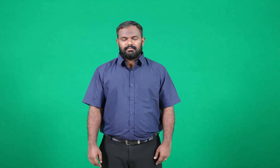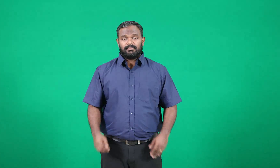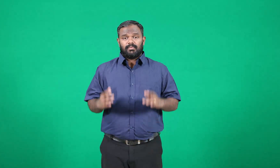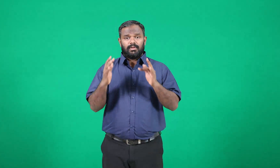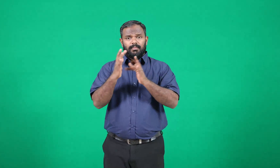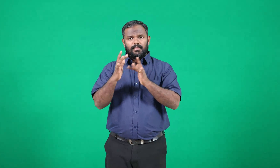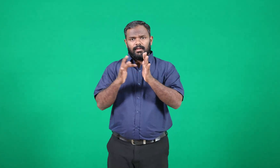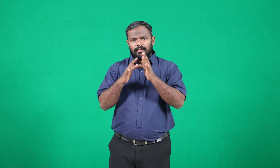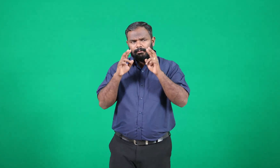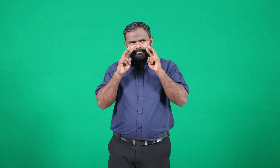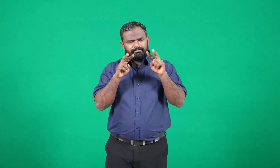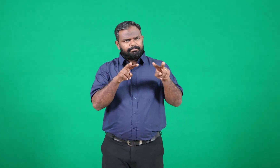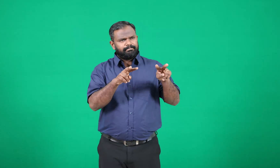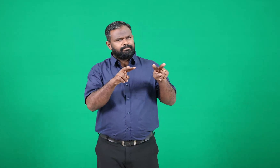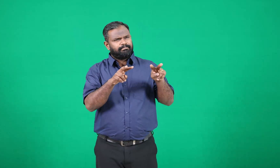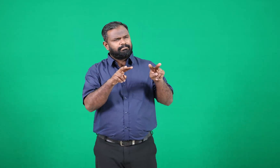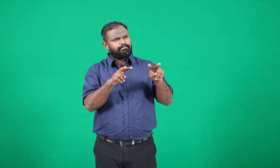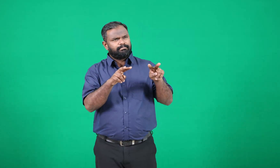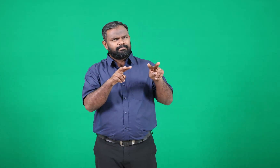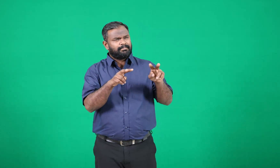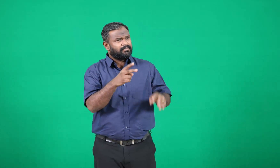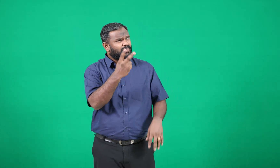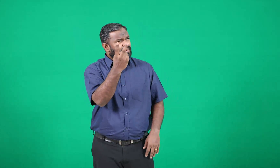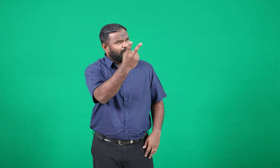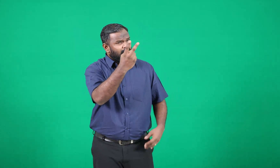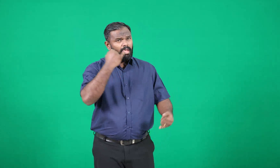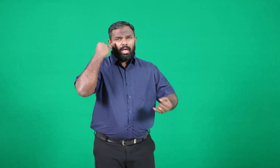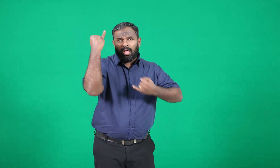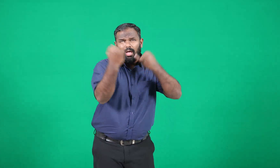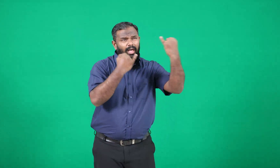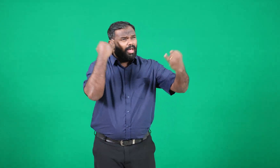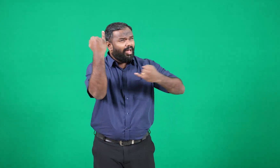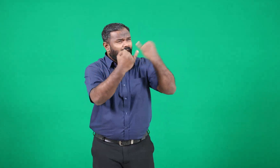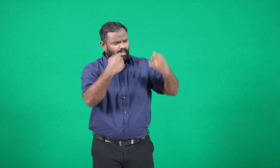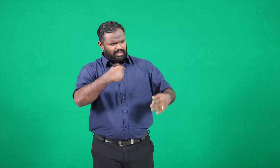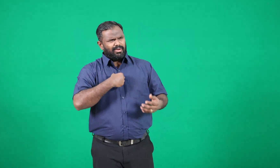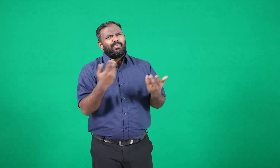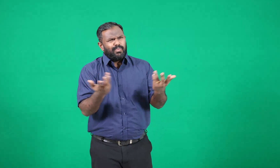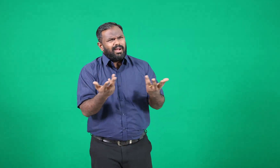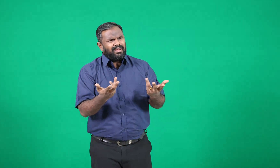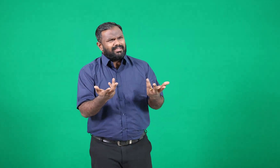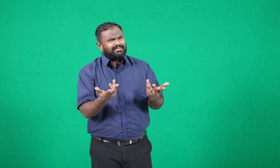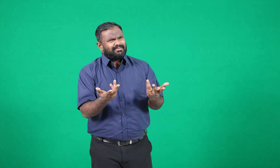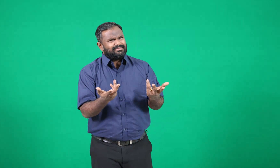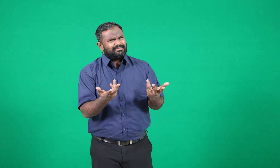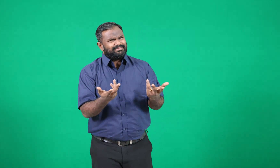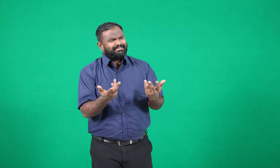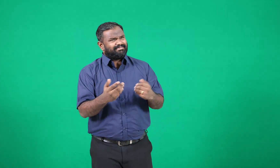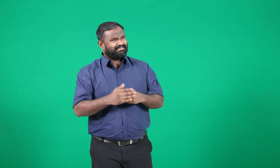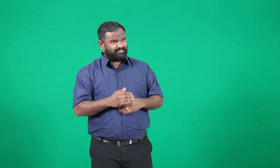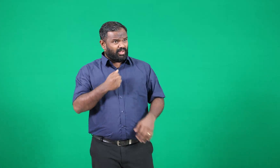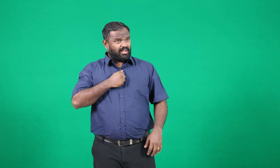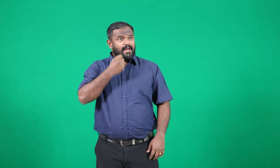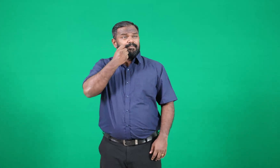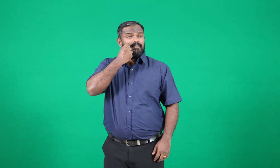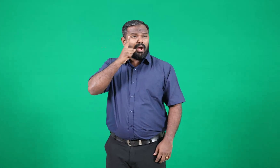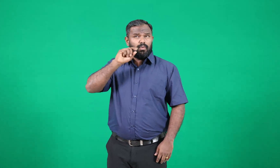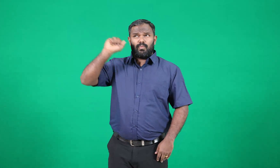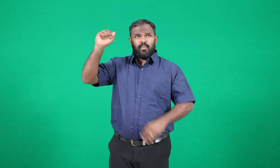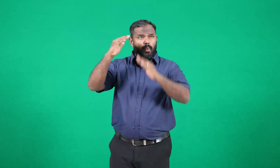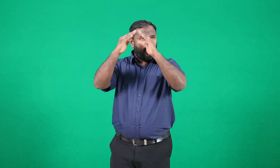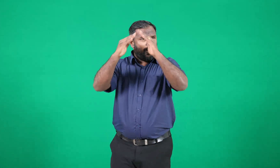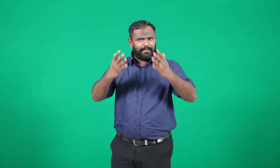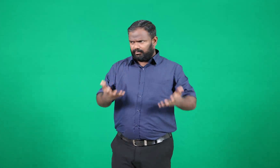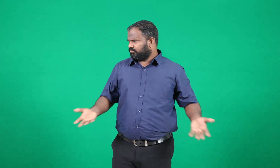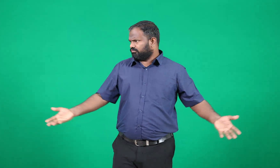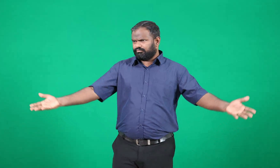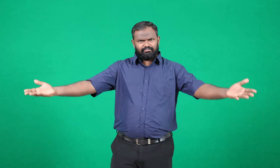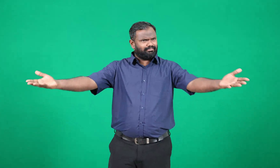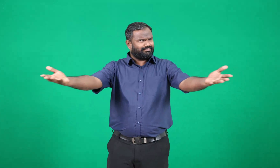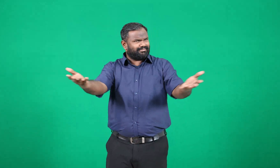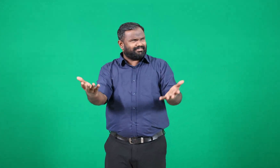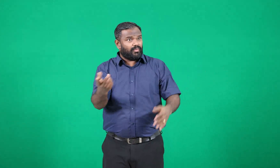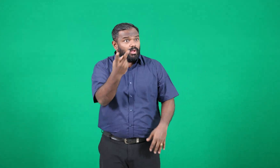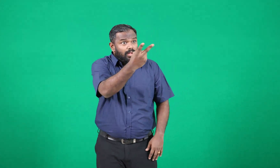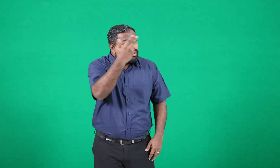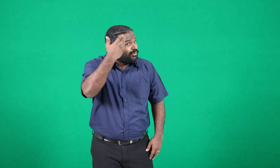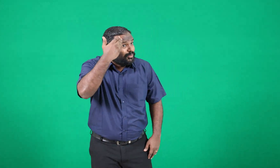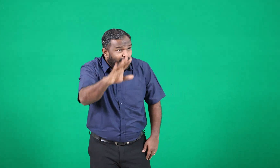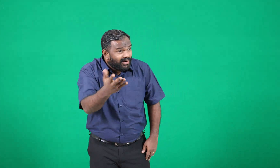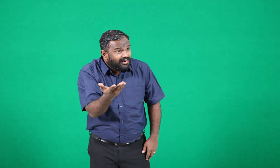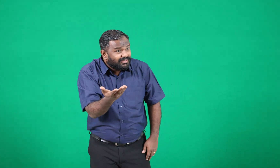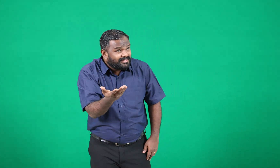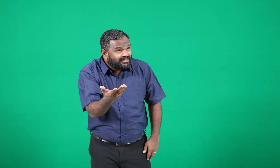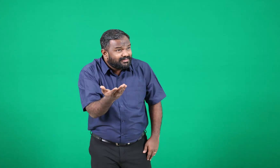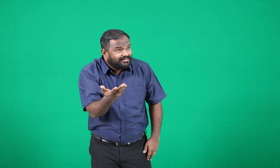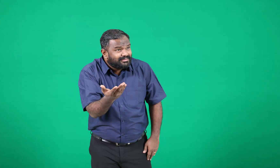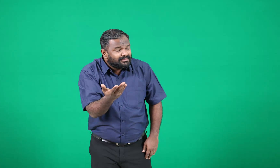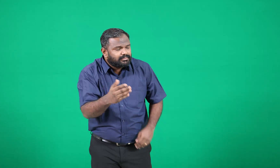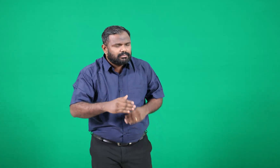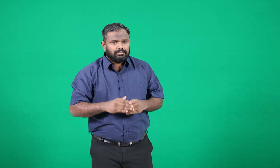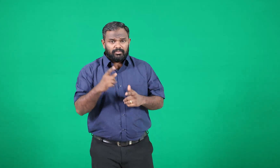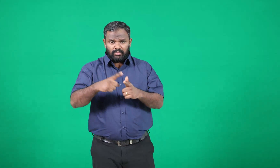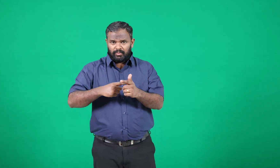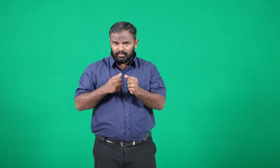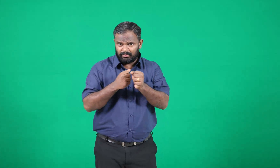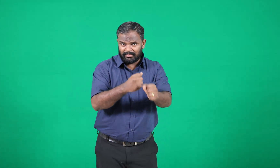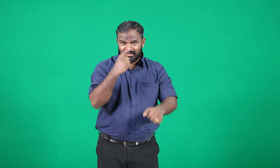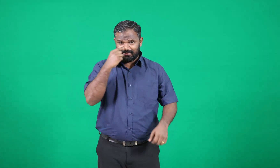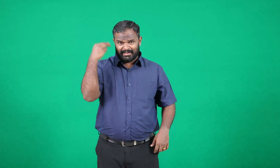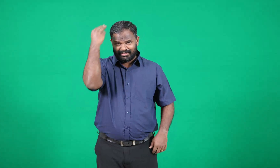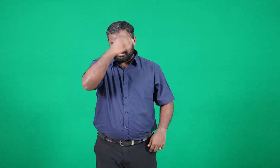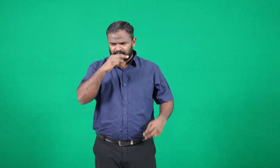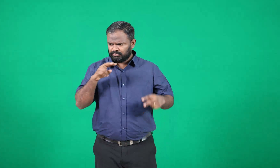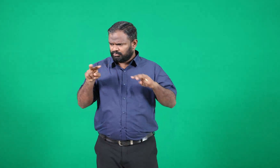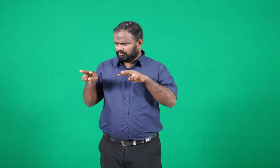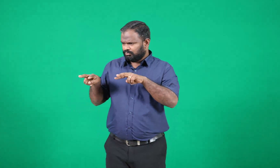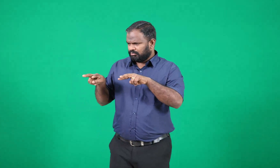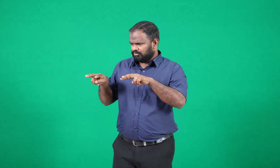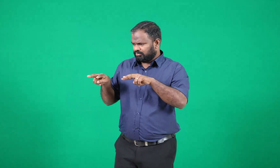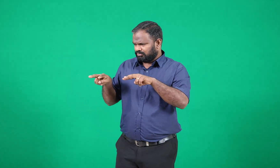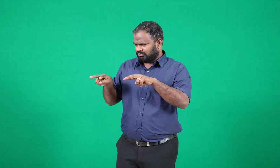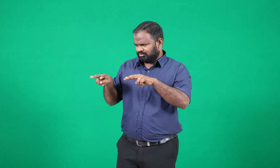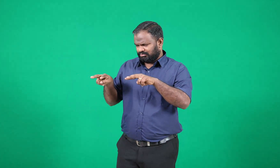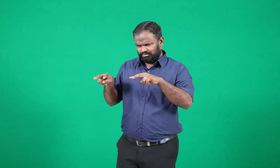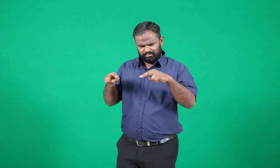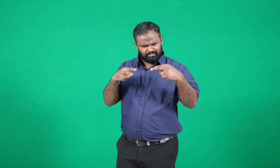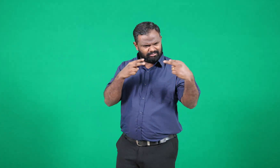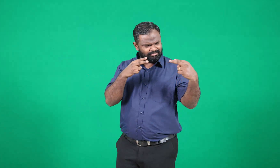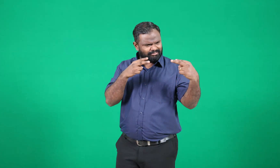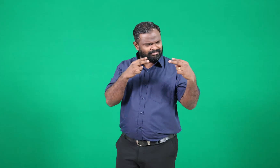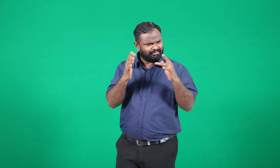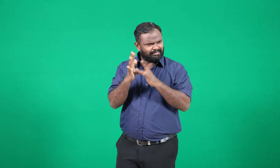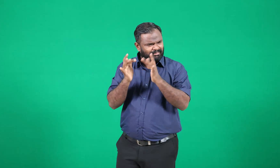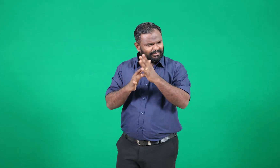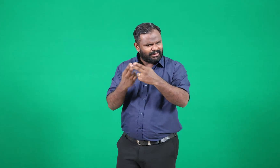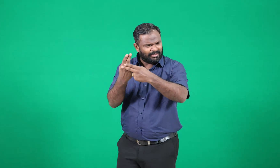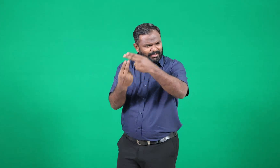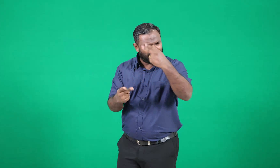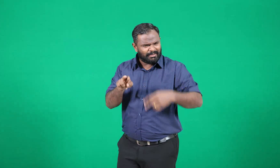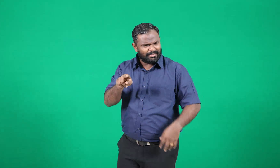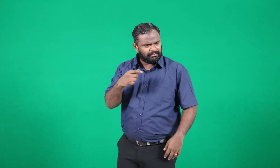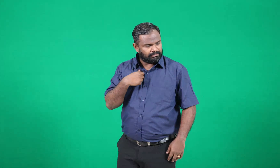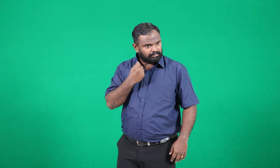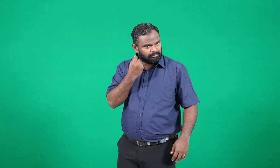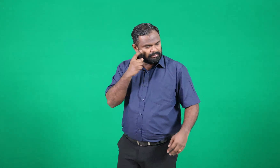"Why were you looking for Me?" He asked. " Did you not know that I had to be in My Father's house ?"